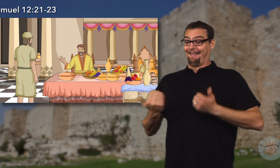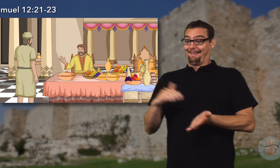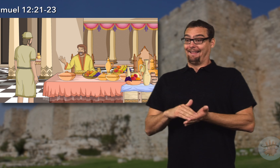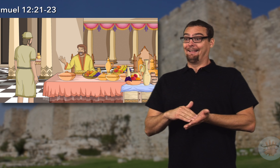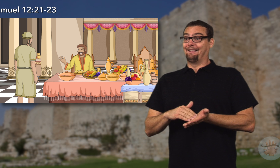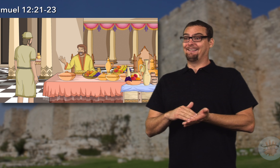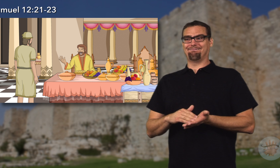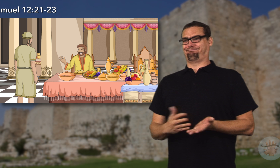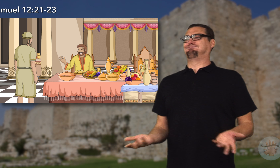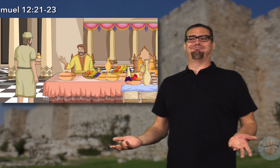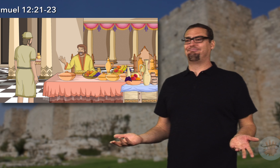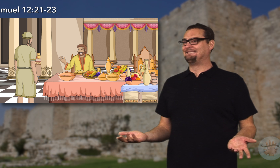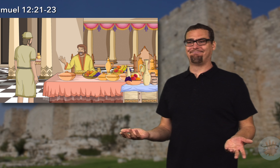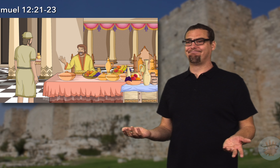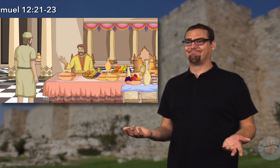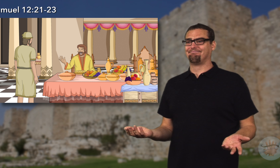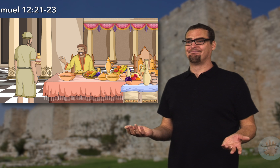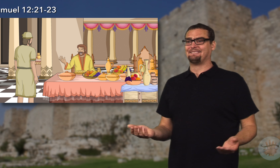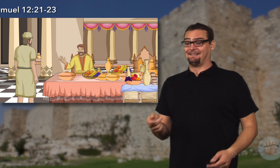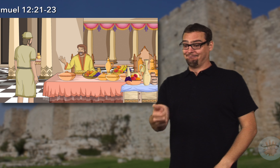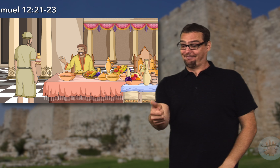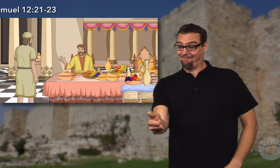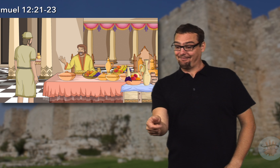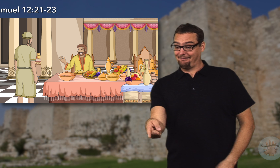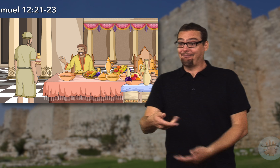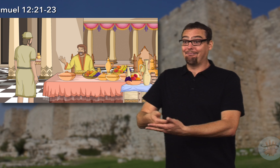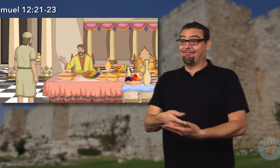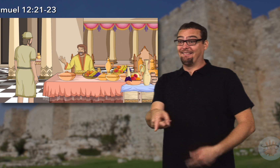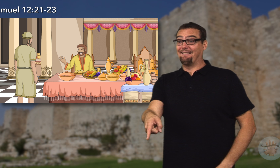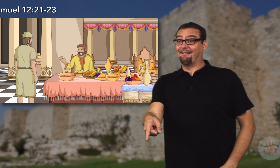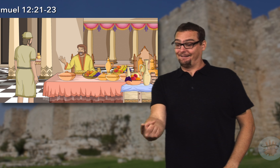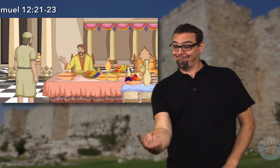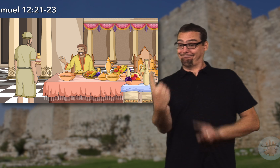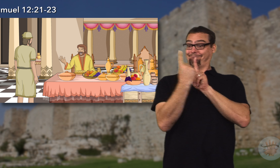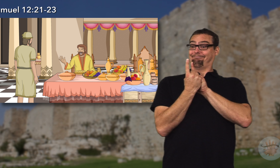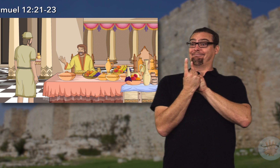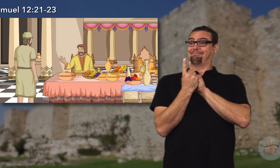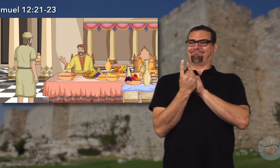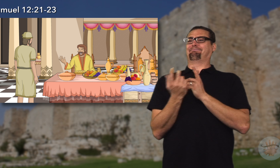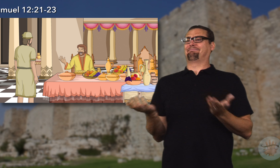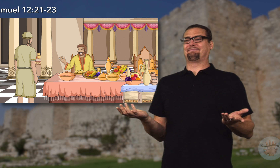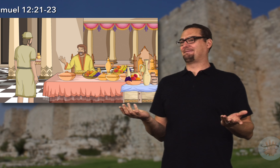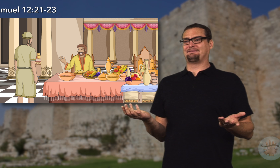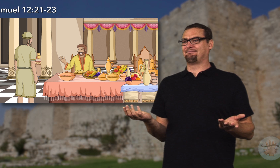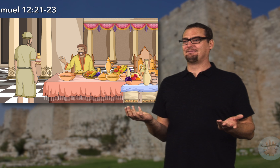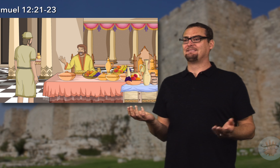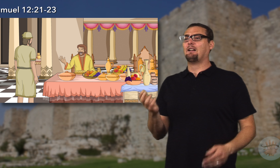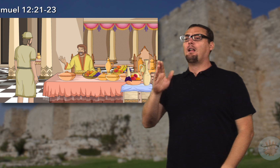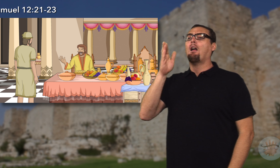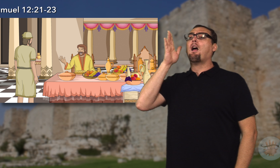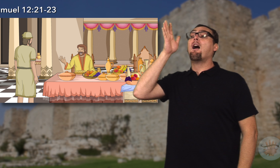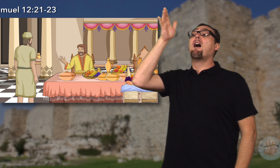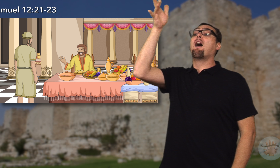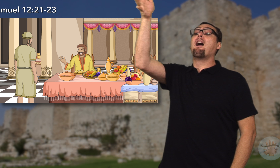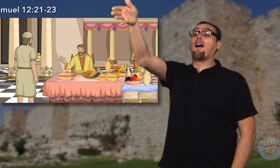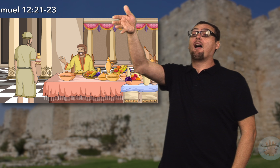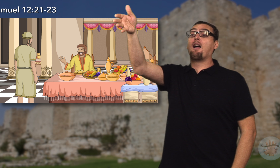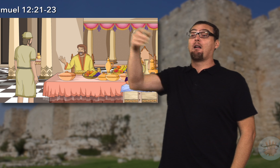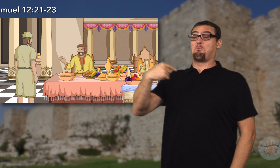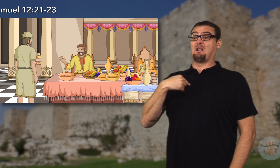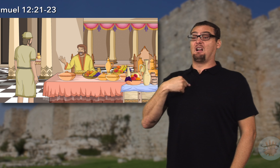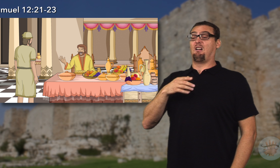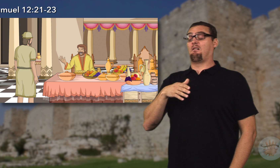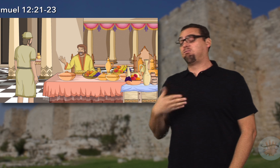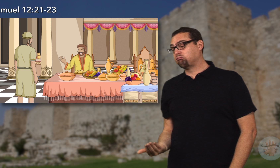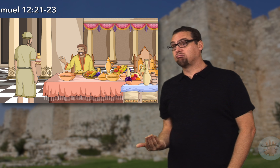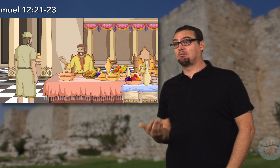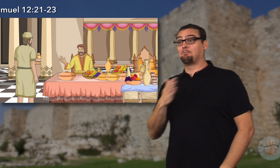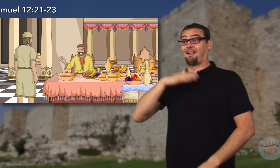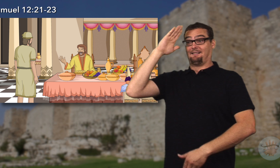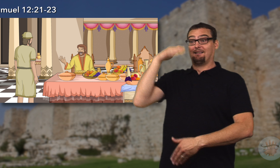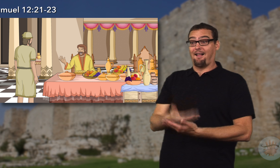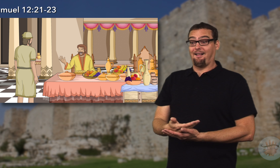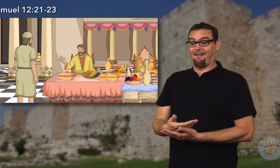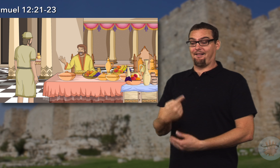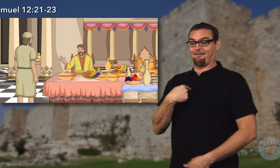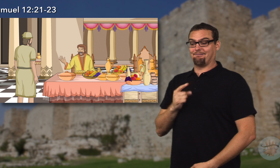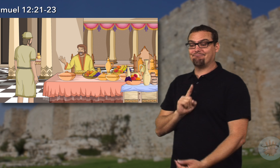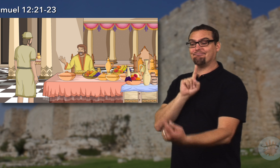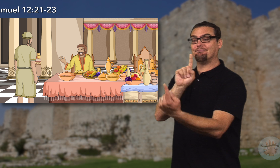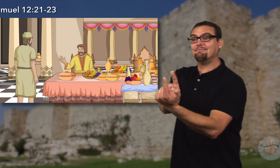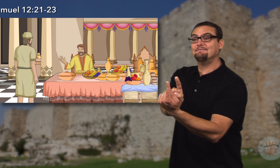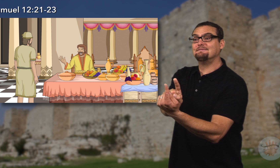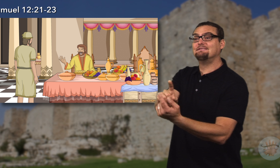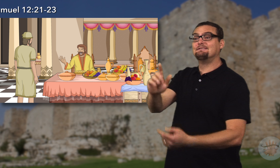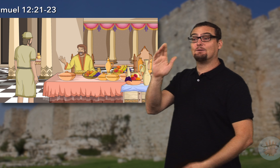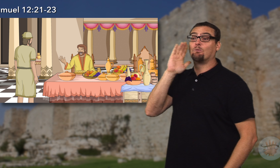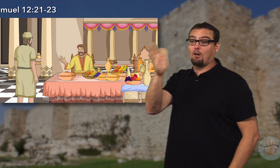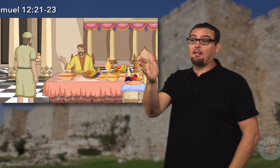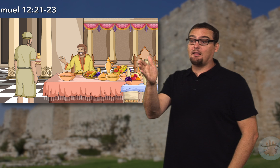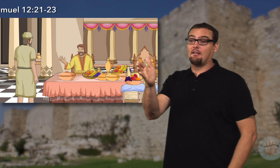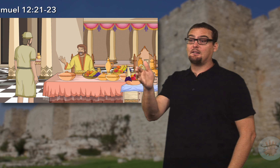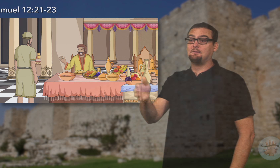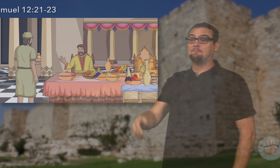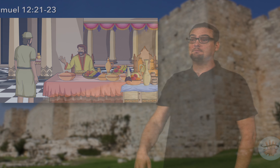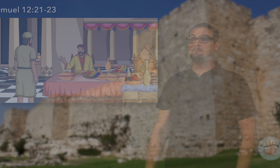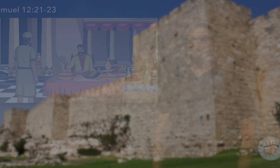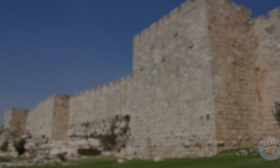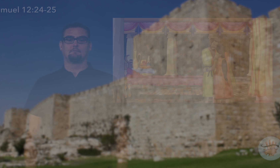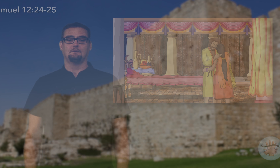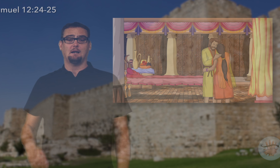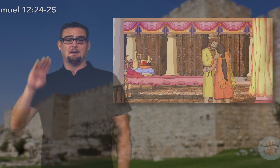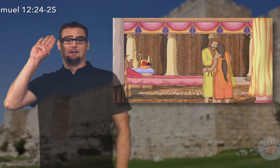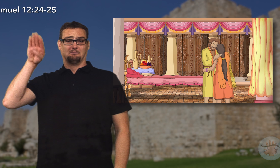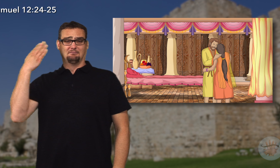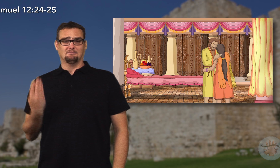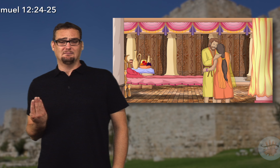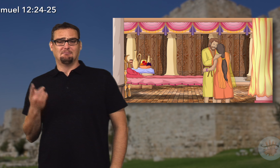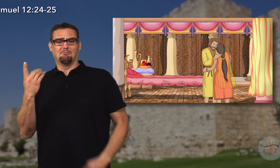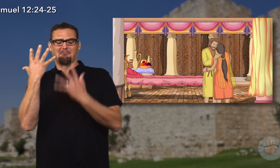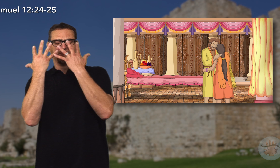Can I bring him back again? I will go to him, but he will not return to me.”